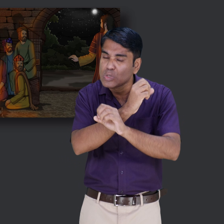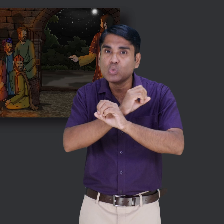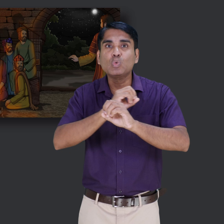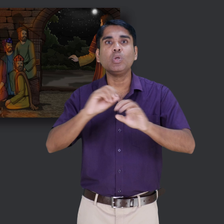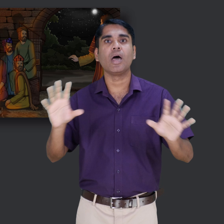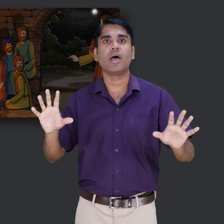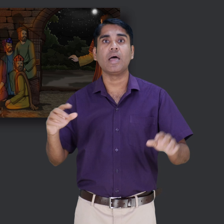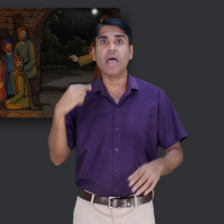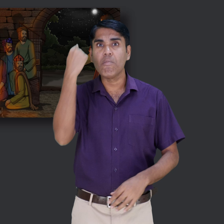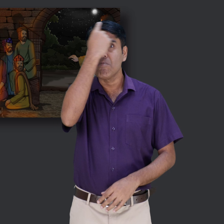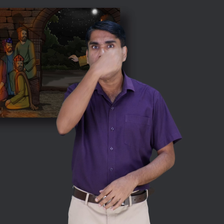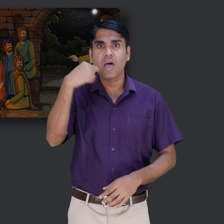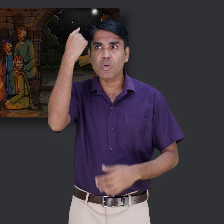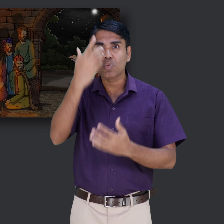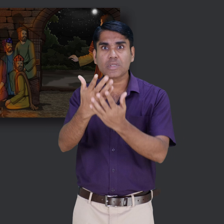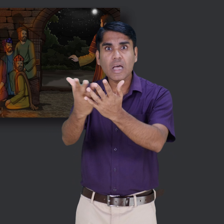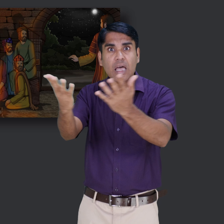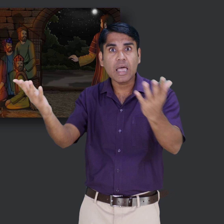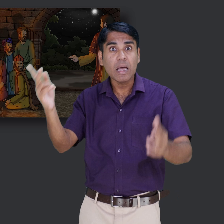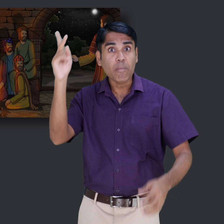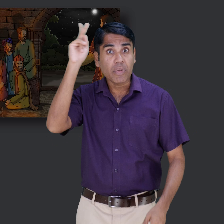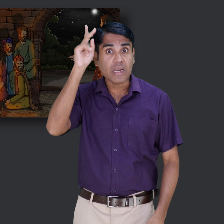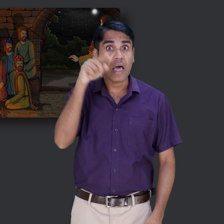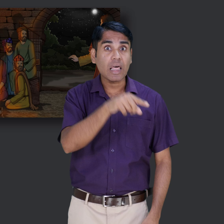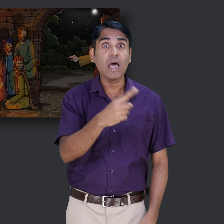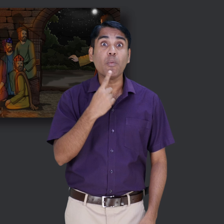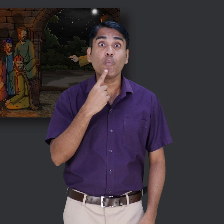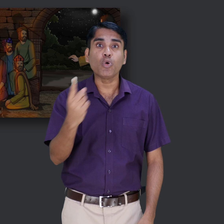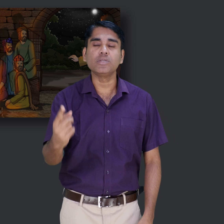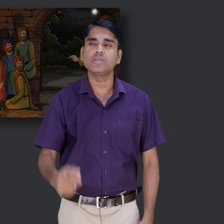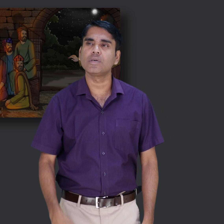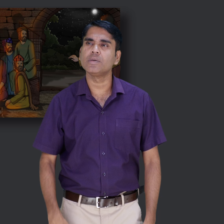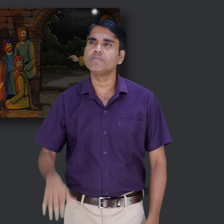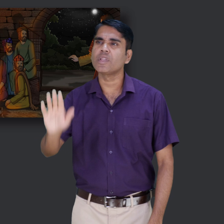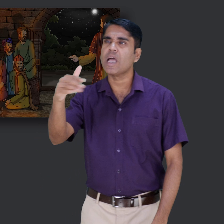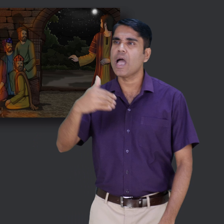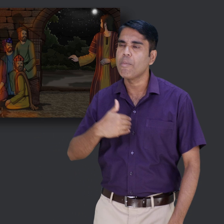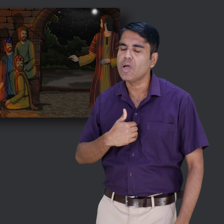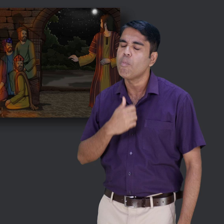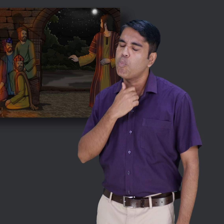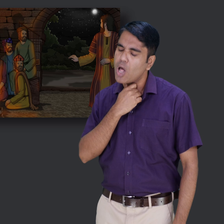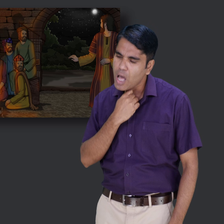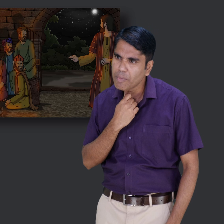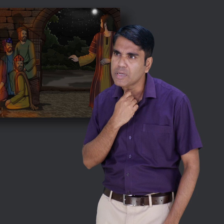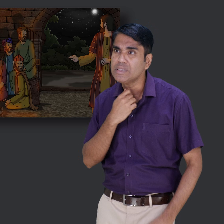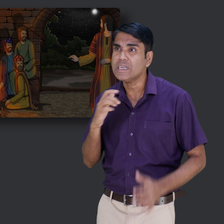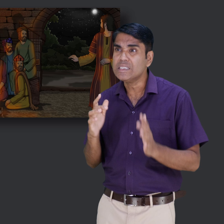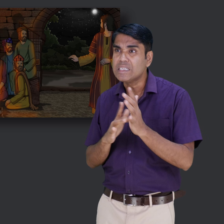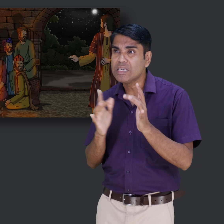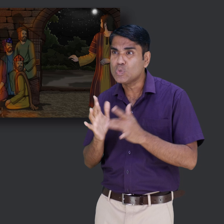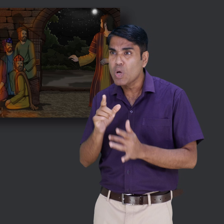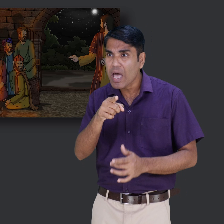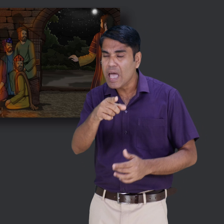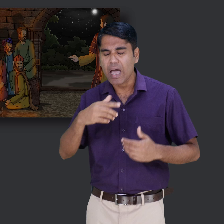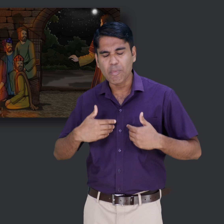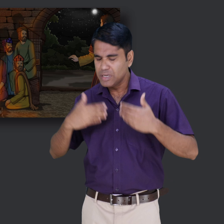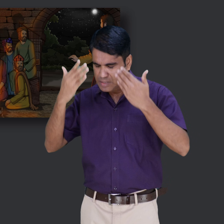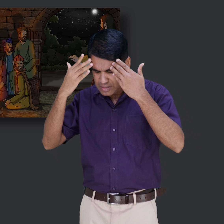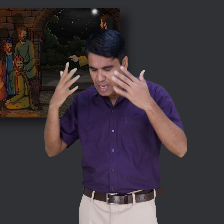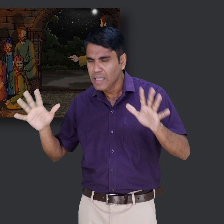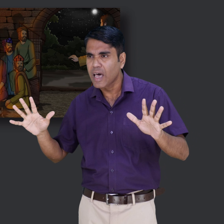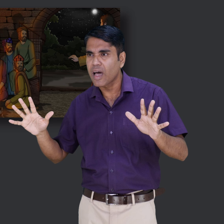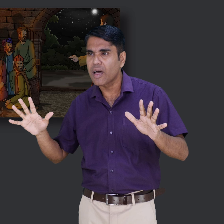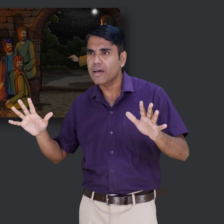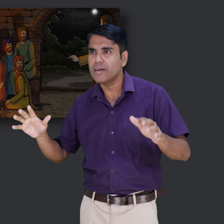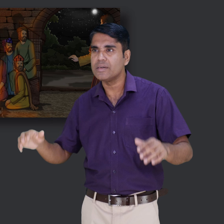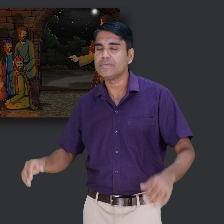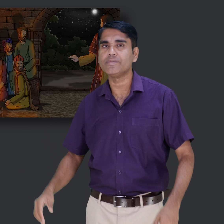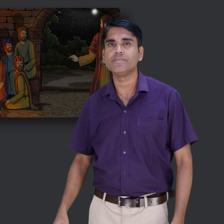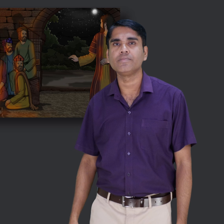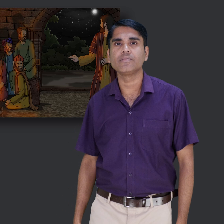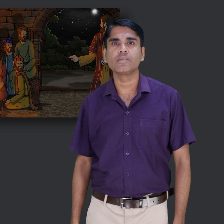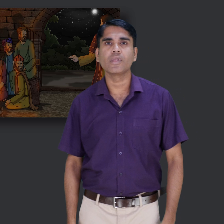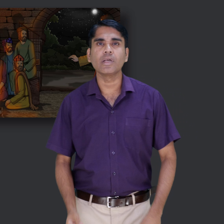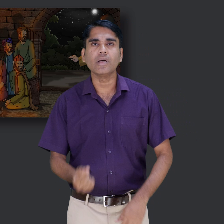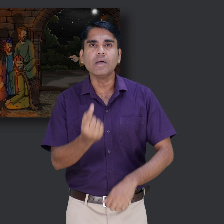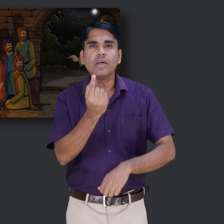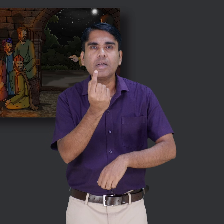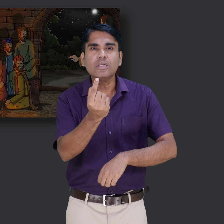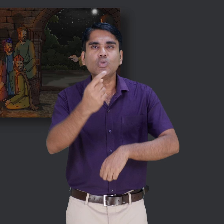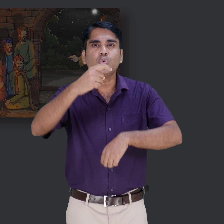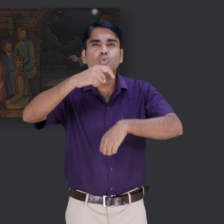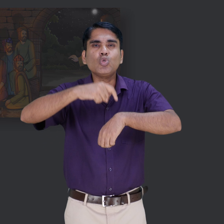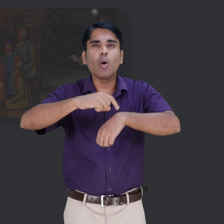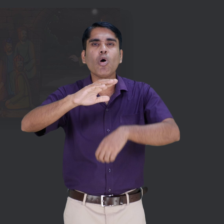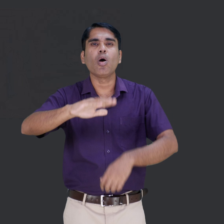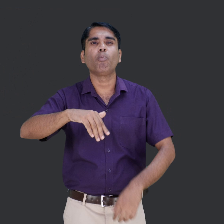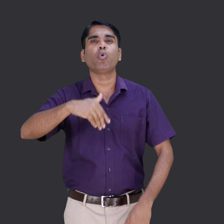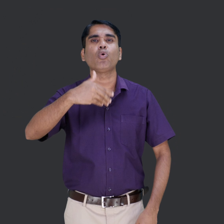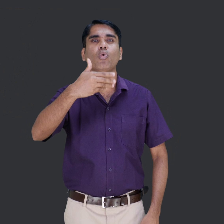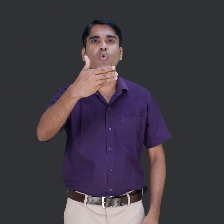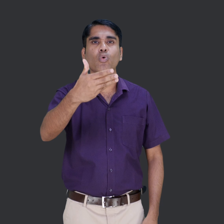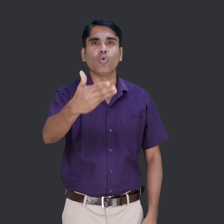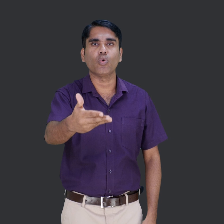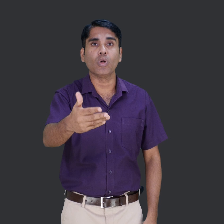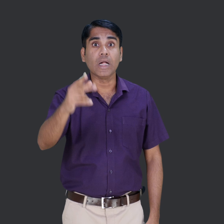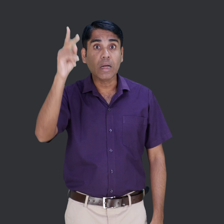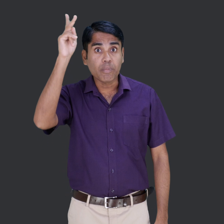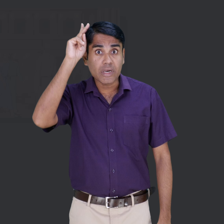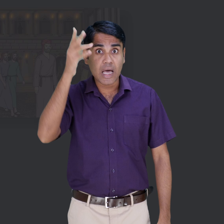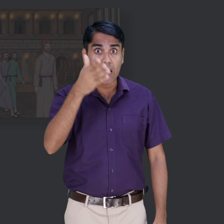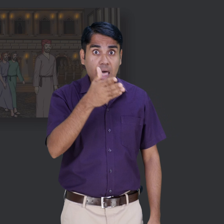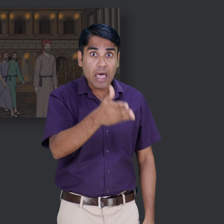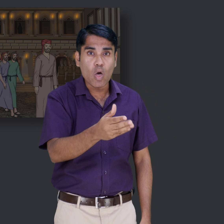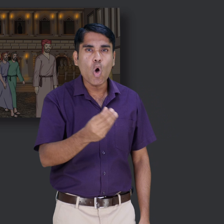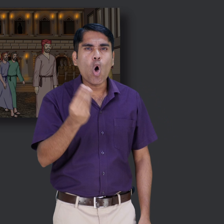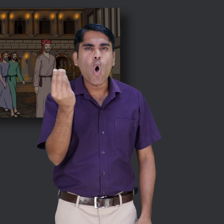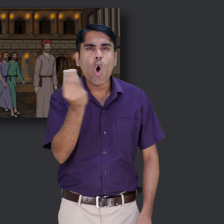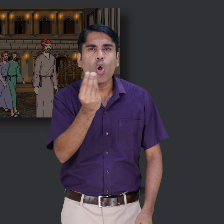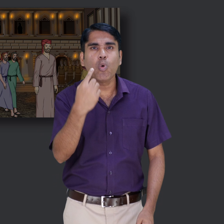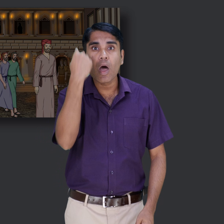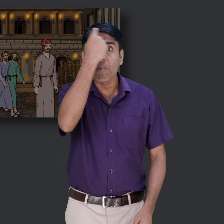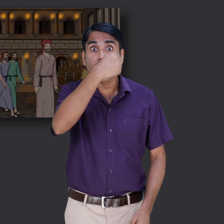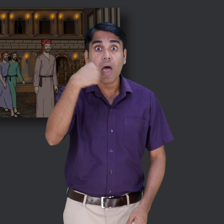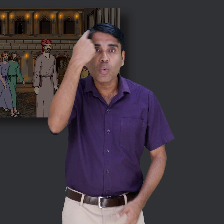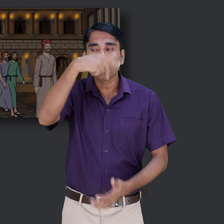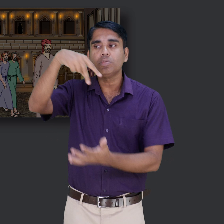And again he denied it with an oath: “I do not know the man!”